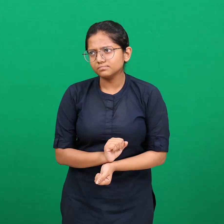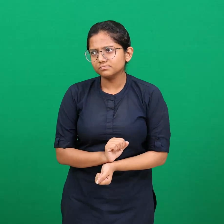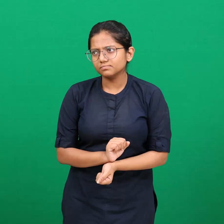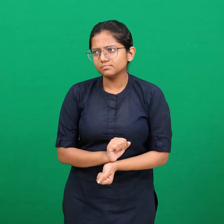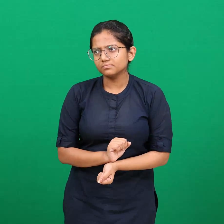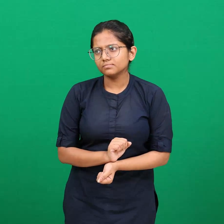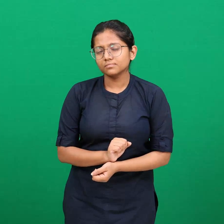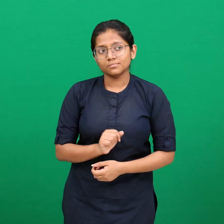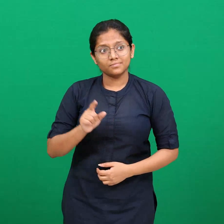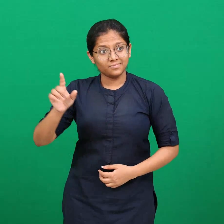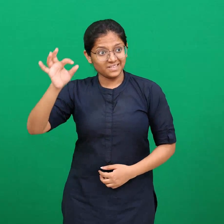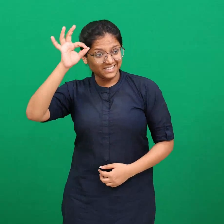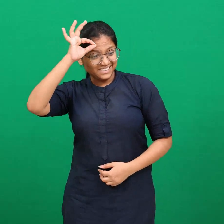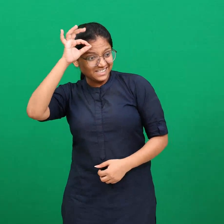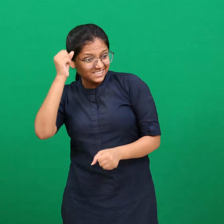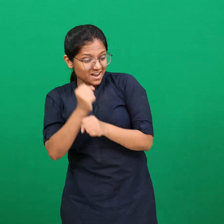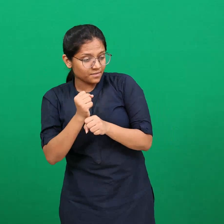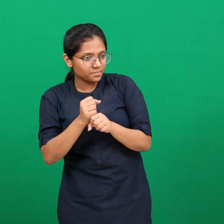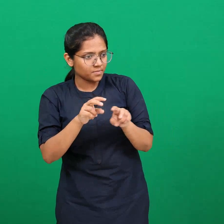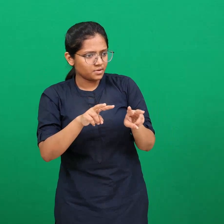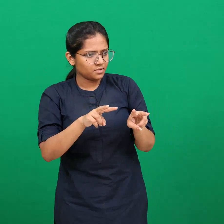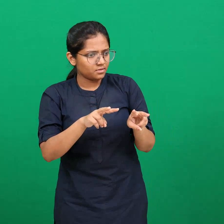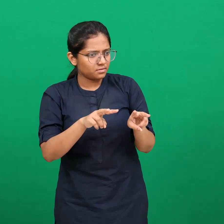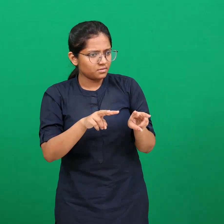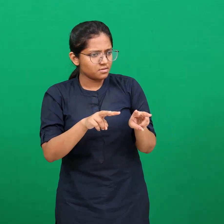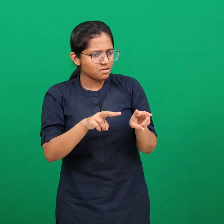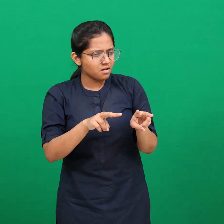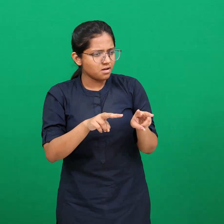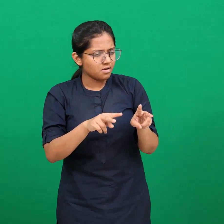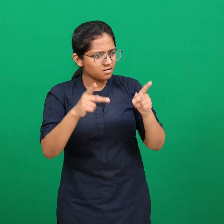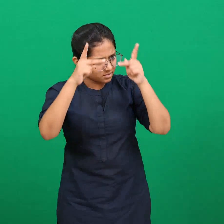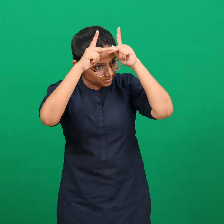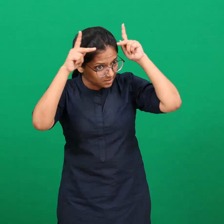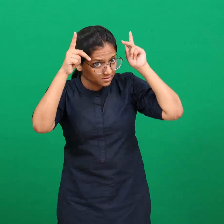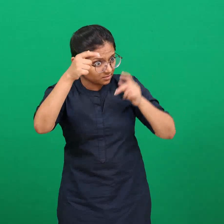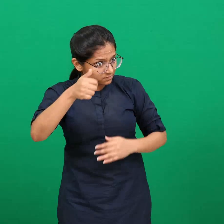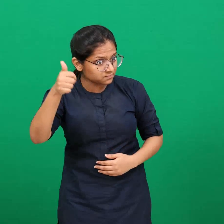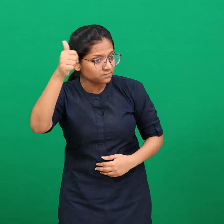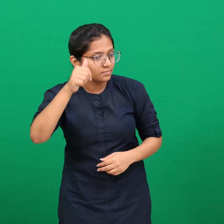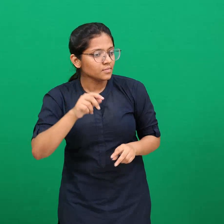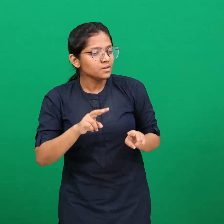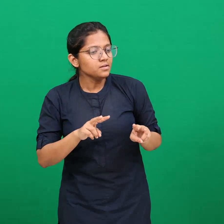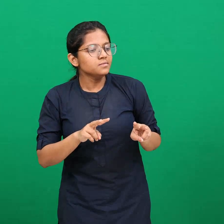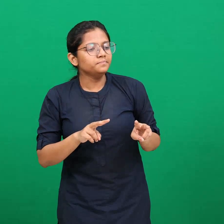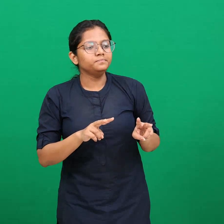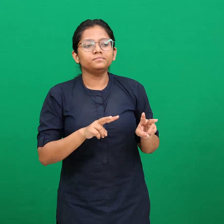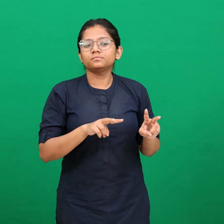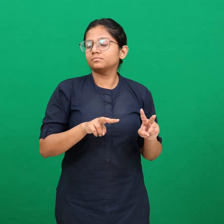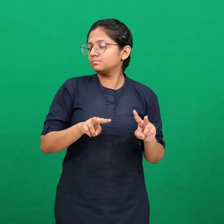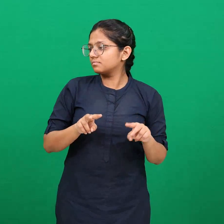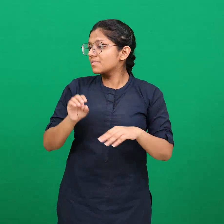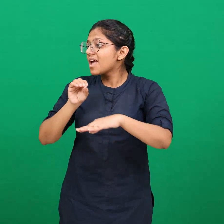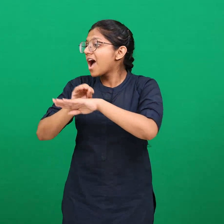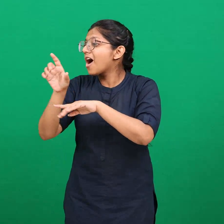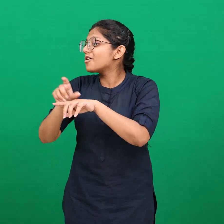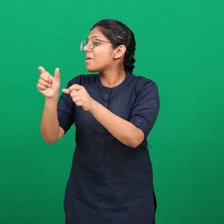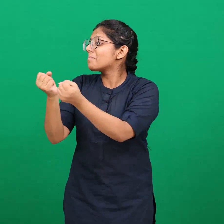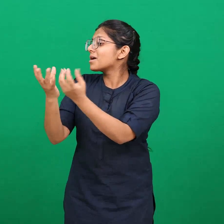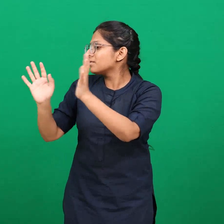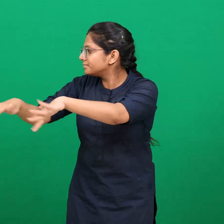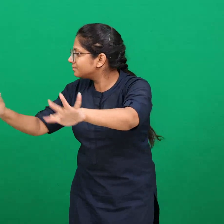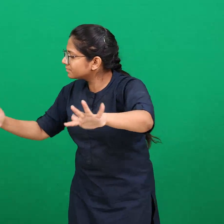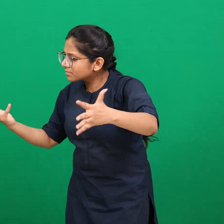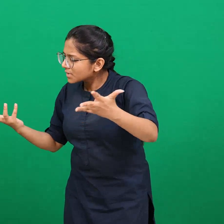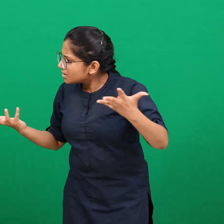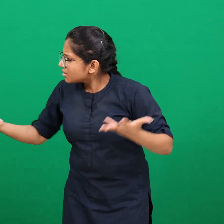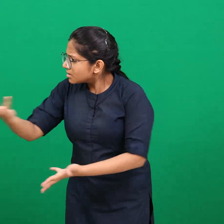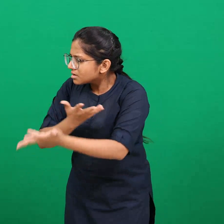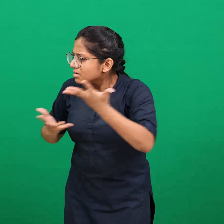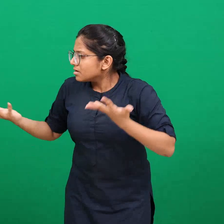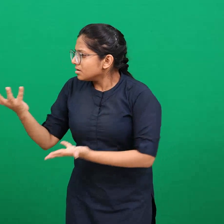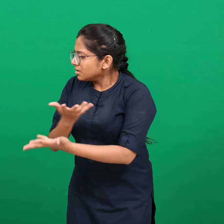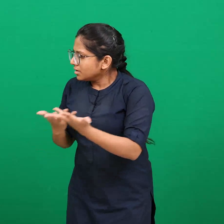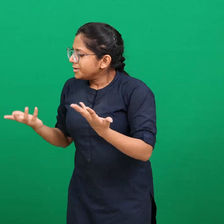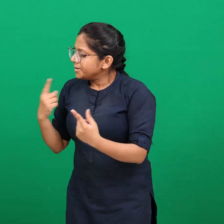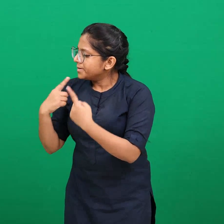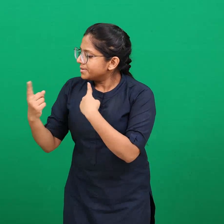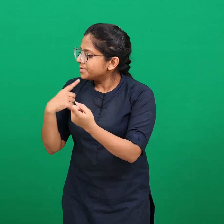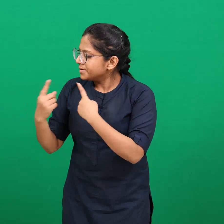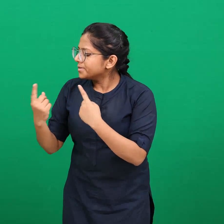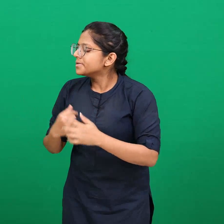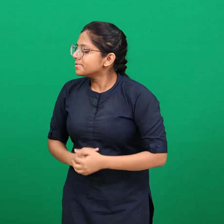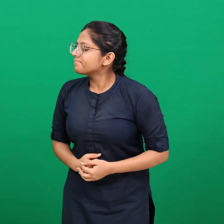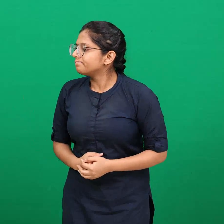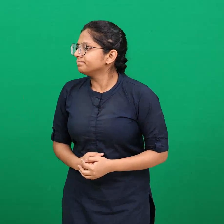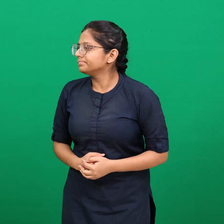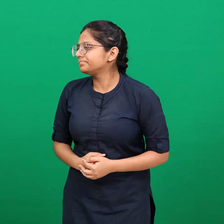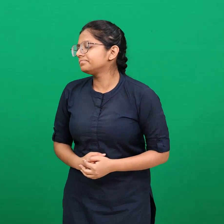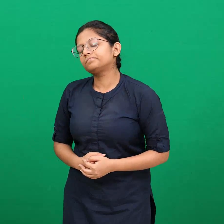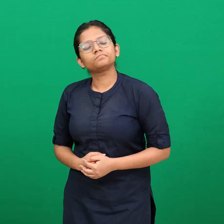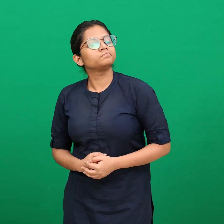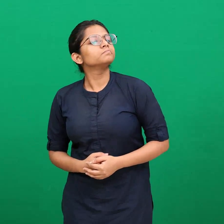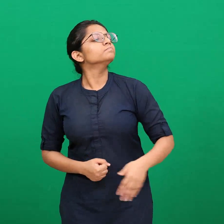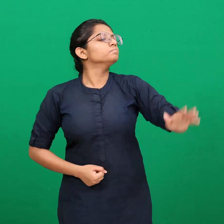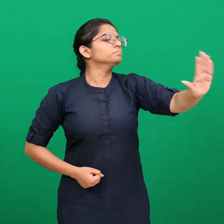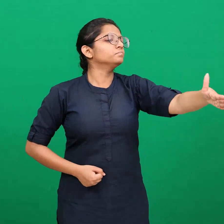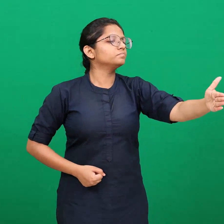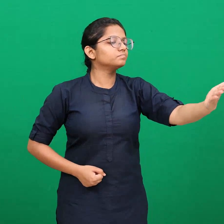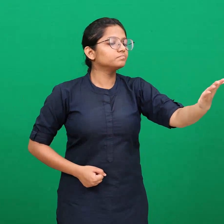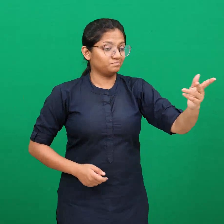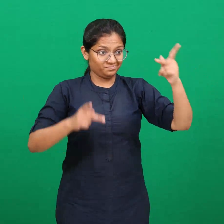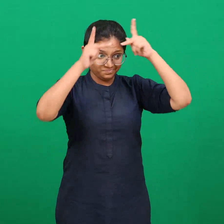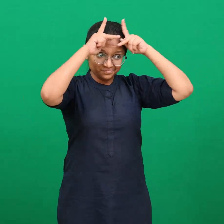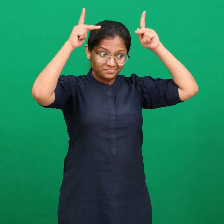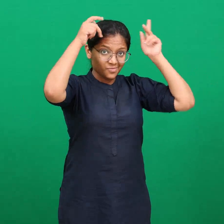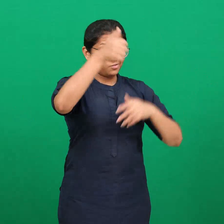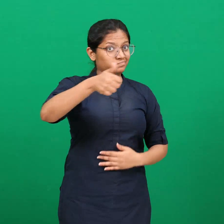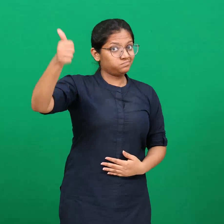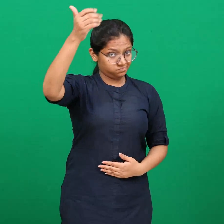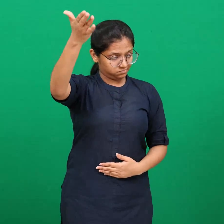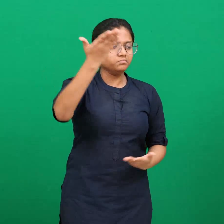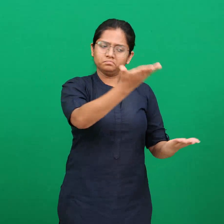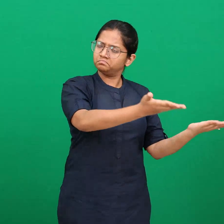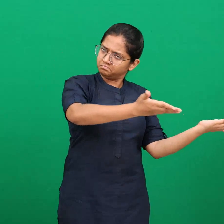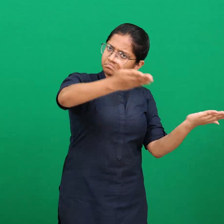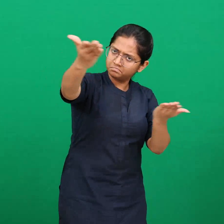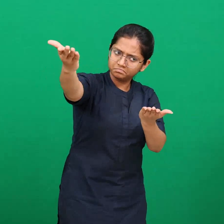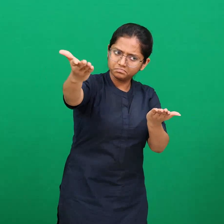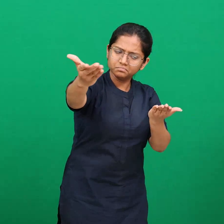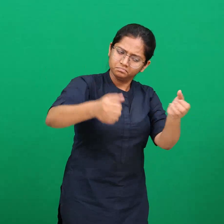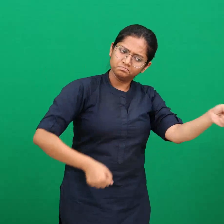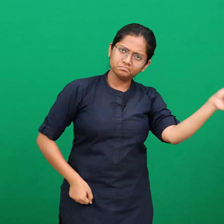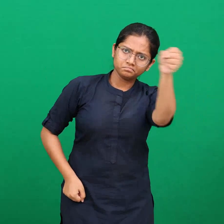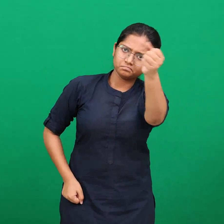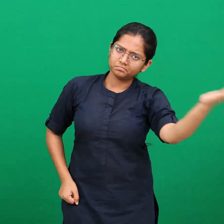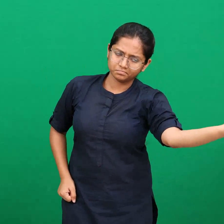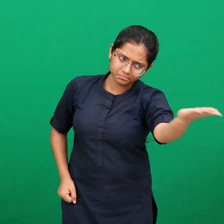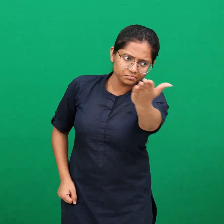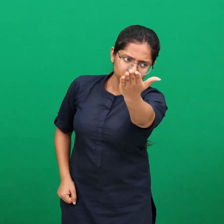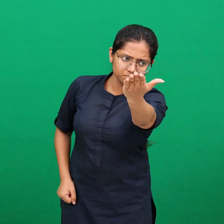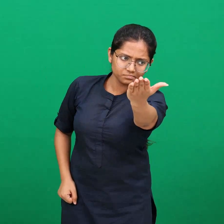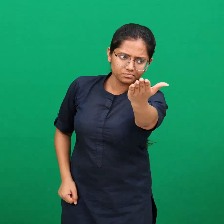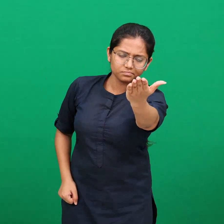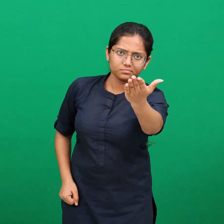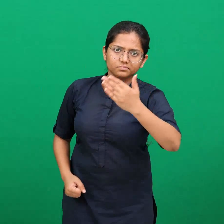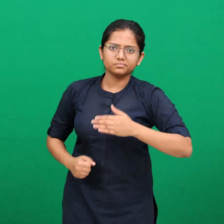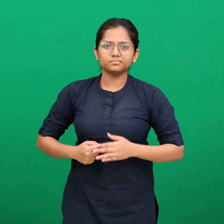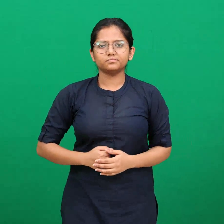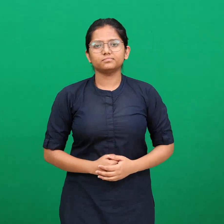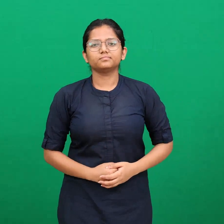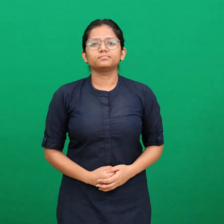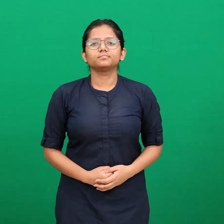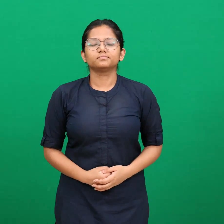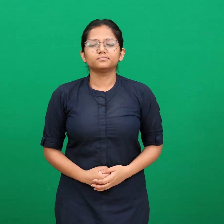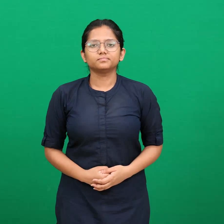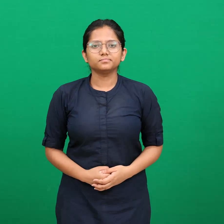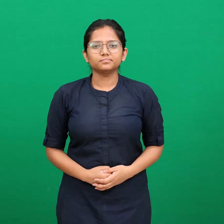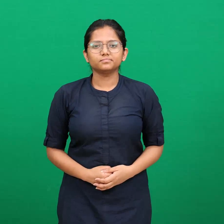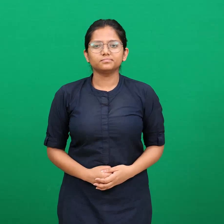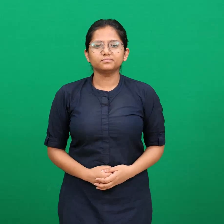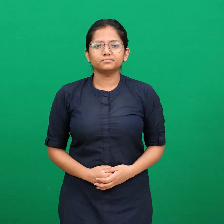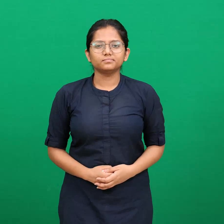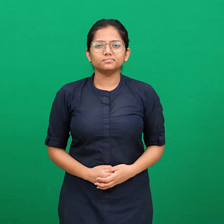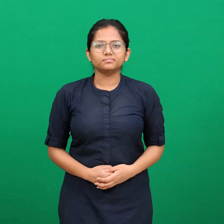Then Festus conferred with his council and replied, "You have appealed to Caesar. To Caesar you will go!"